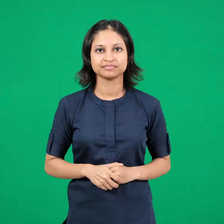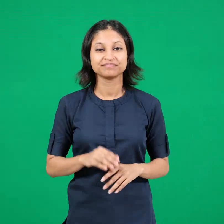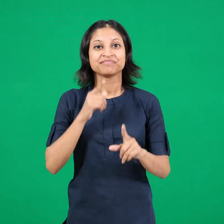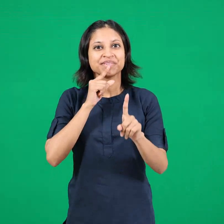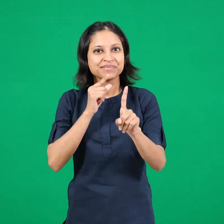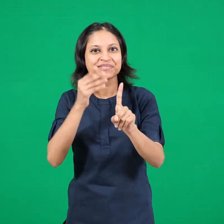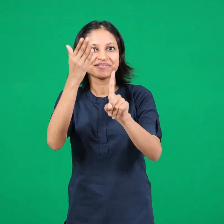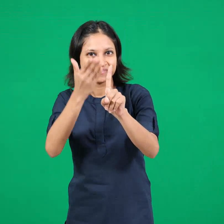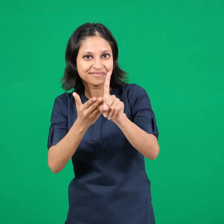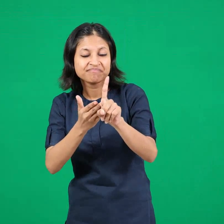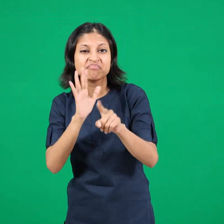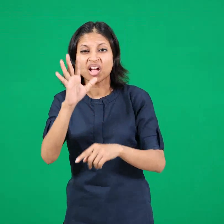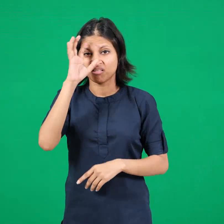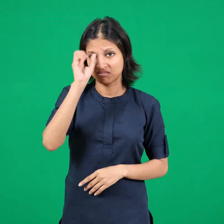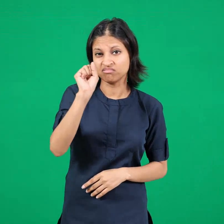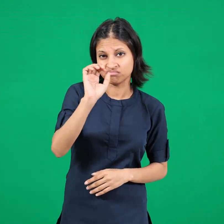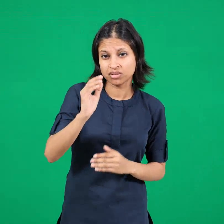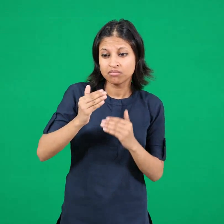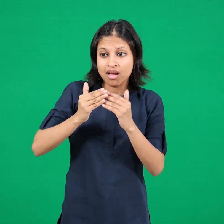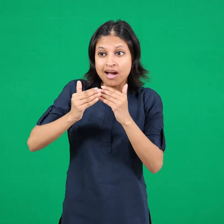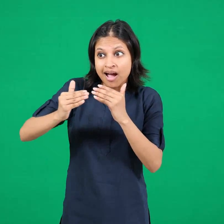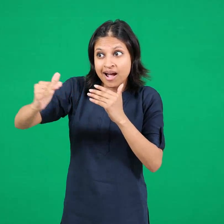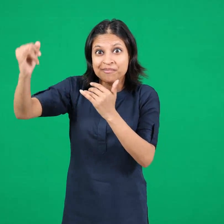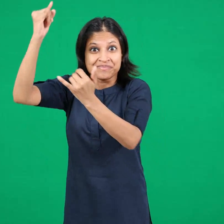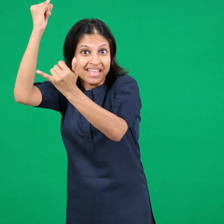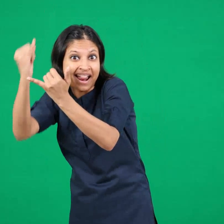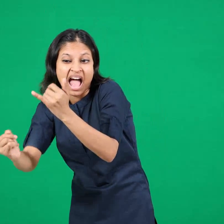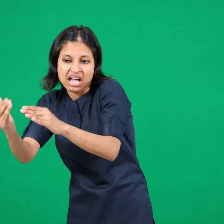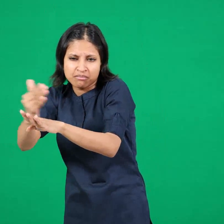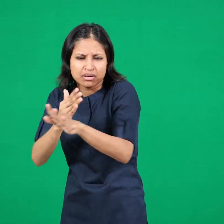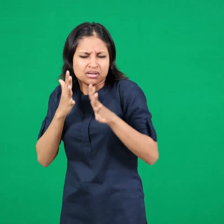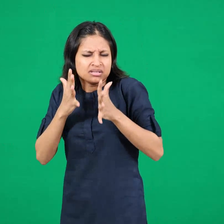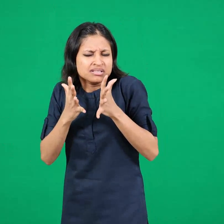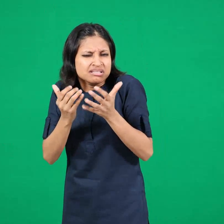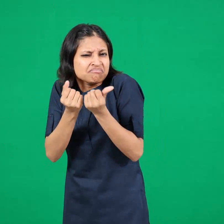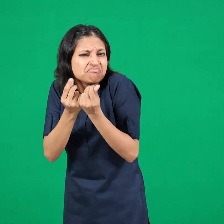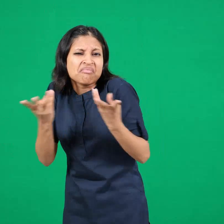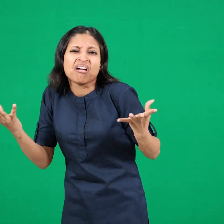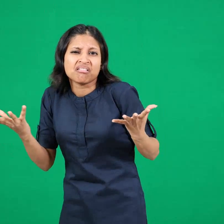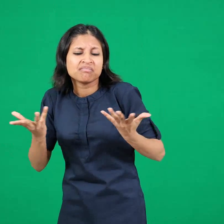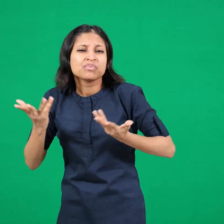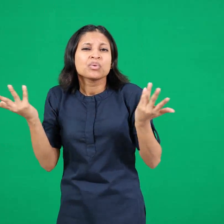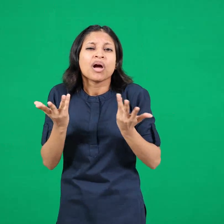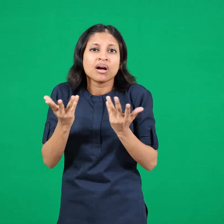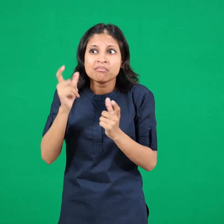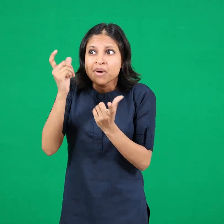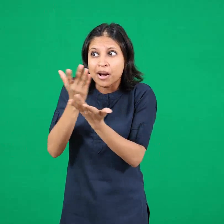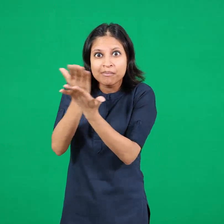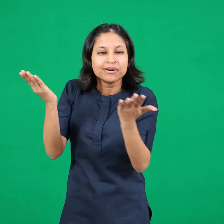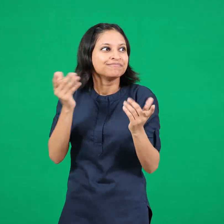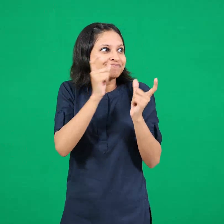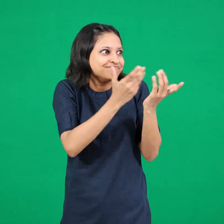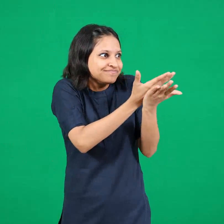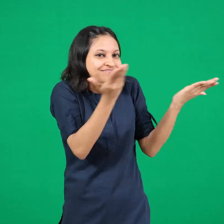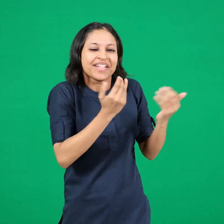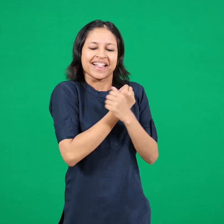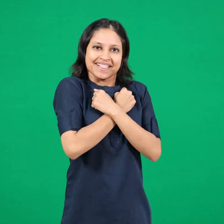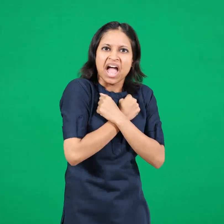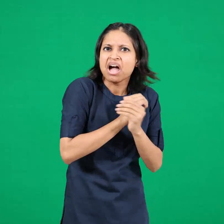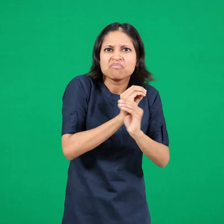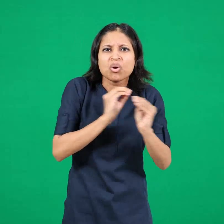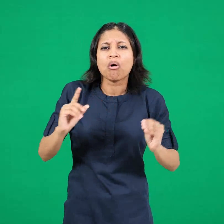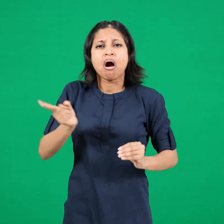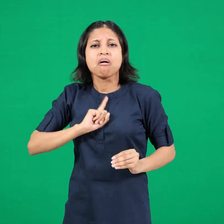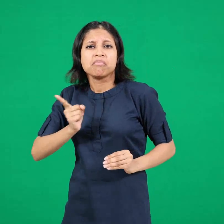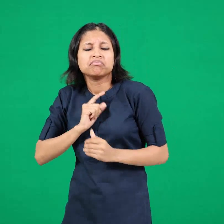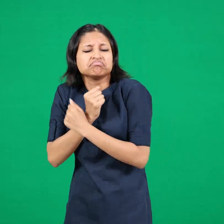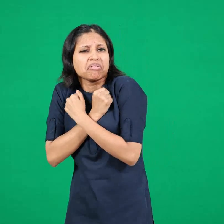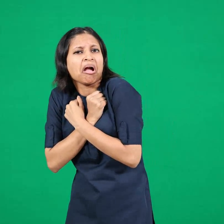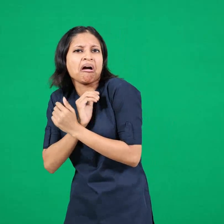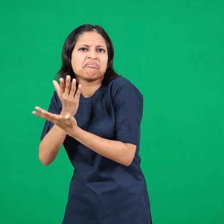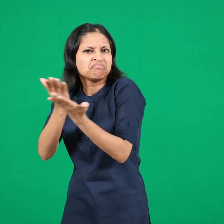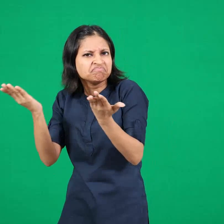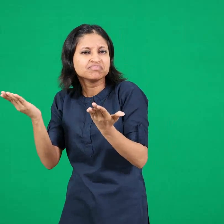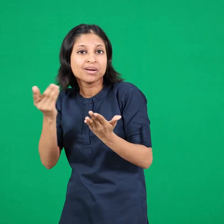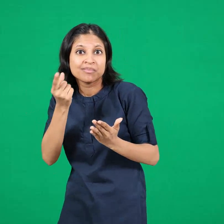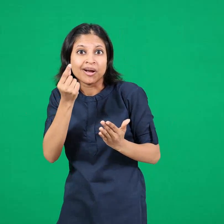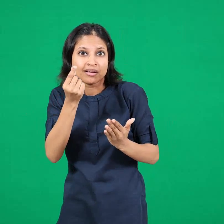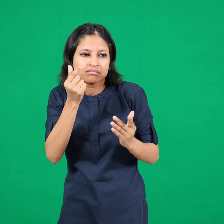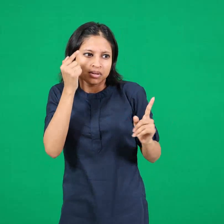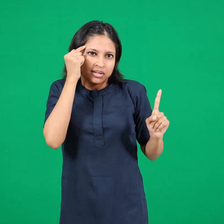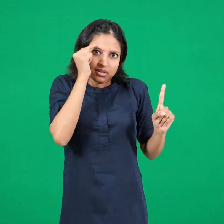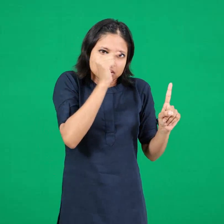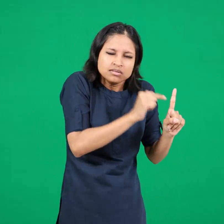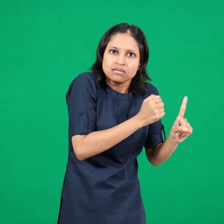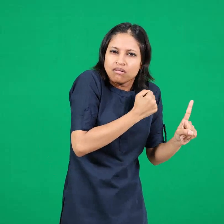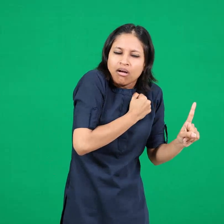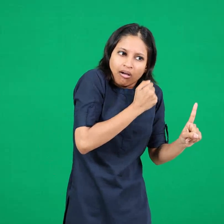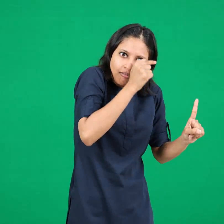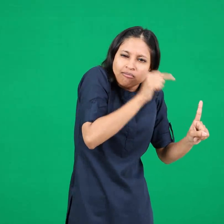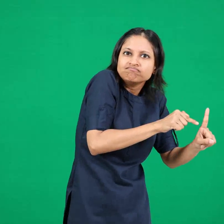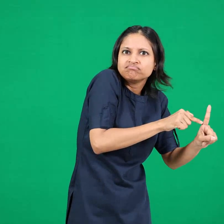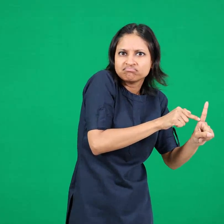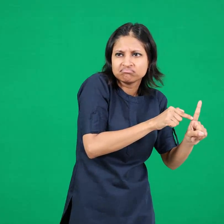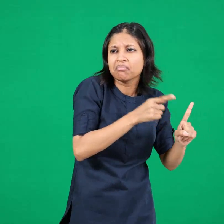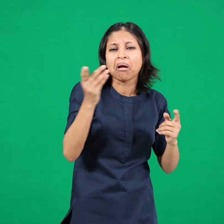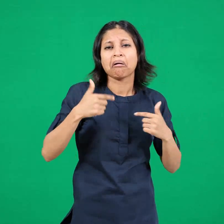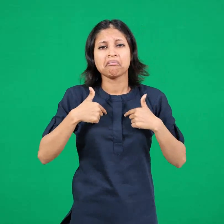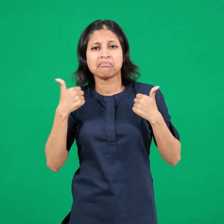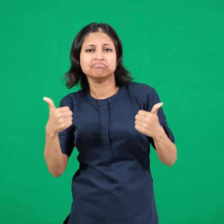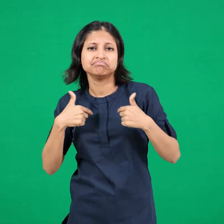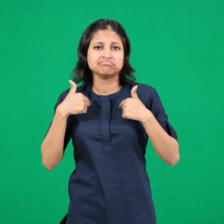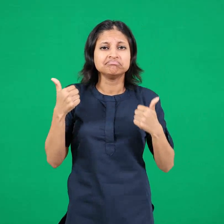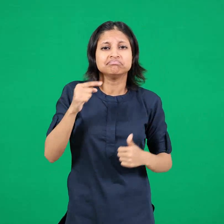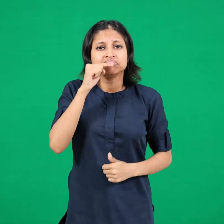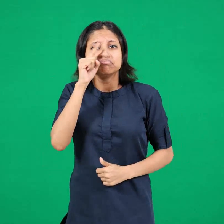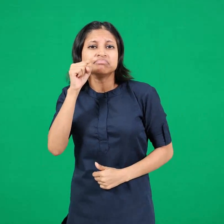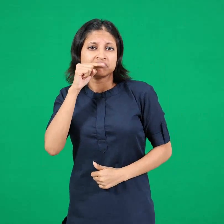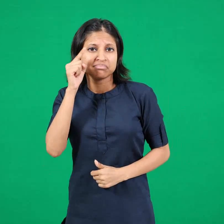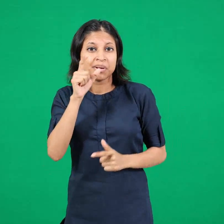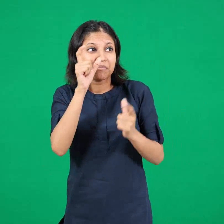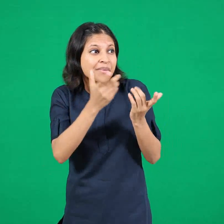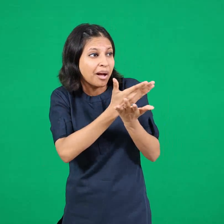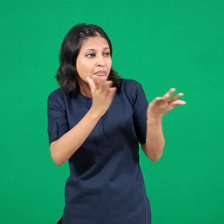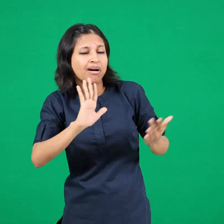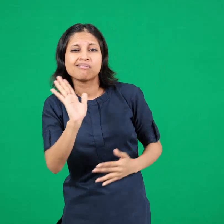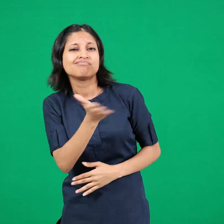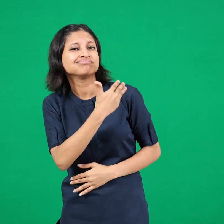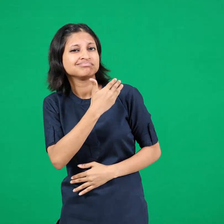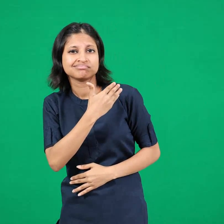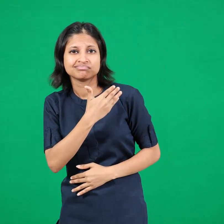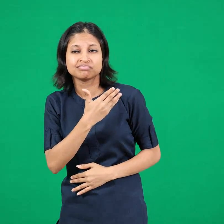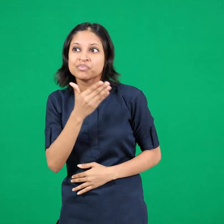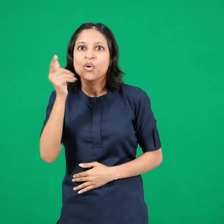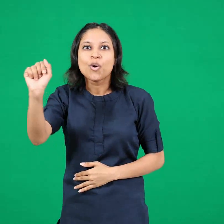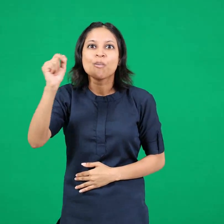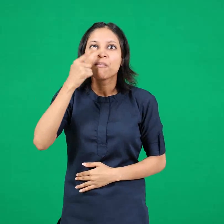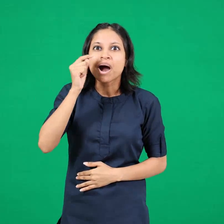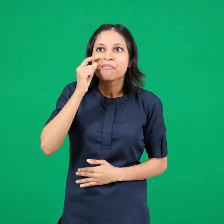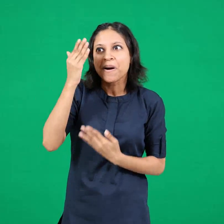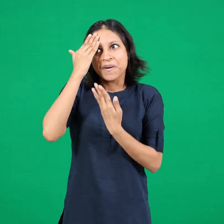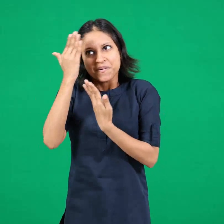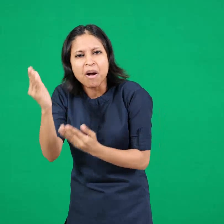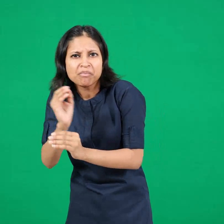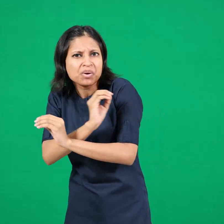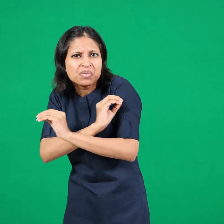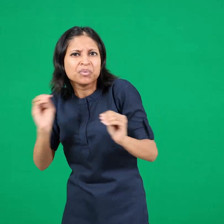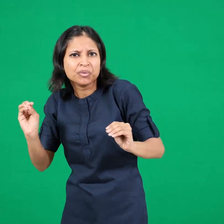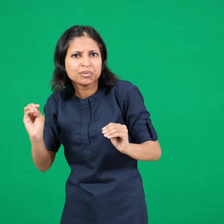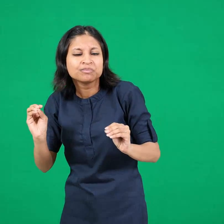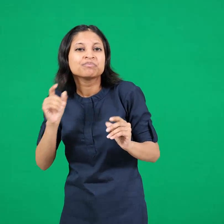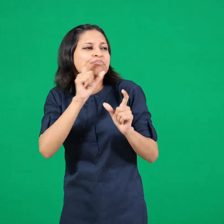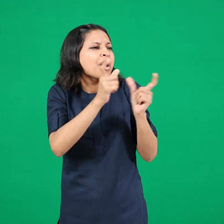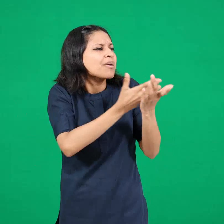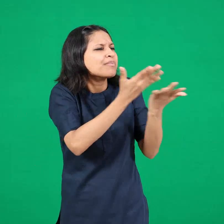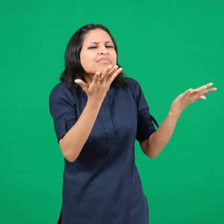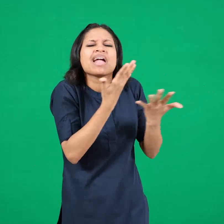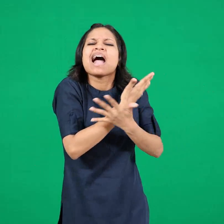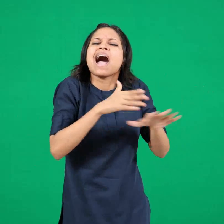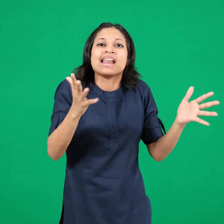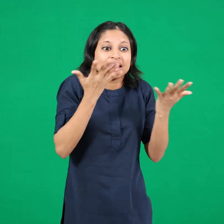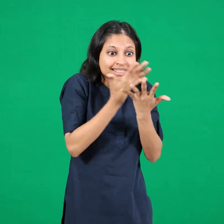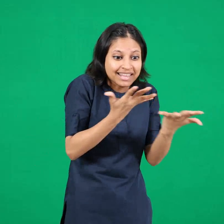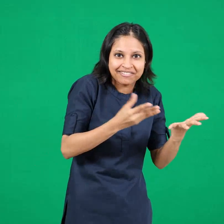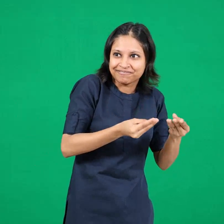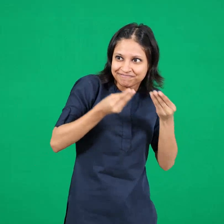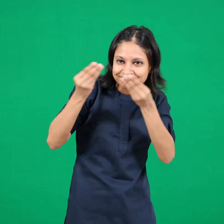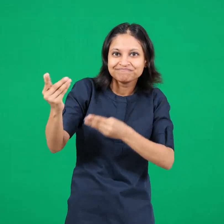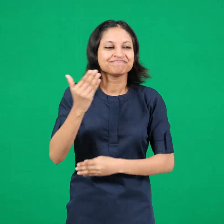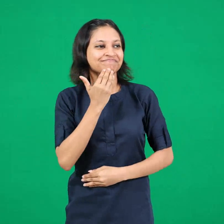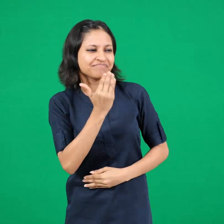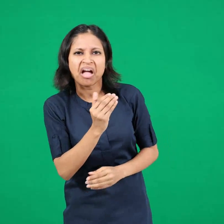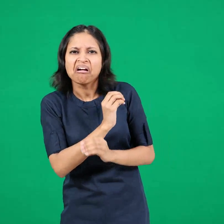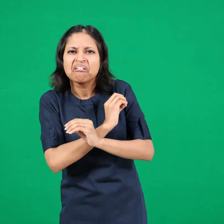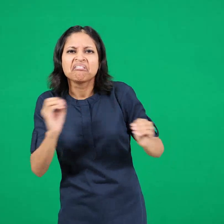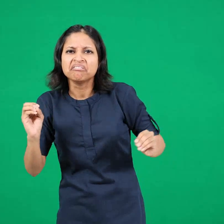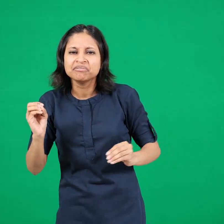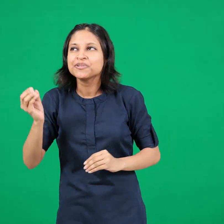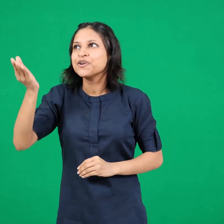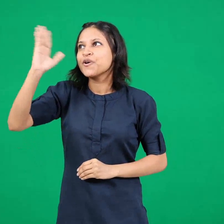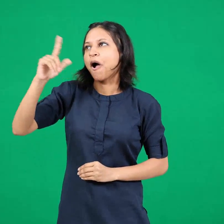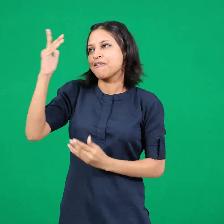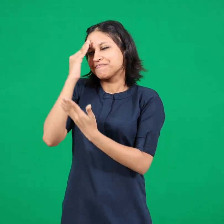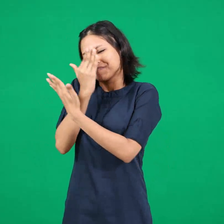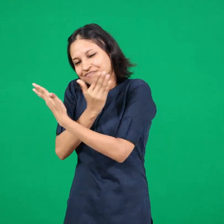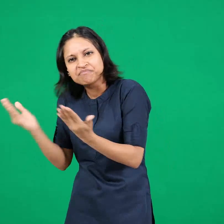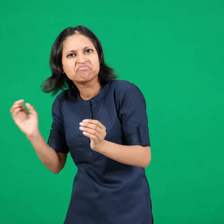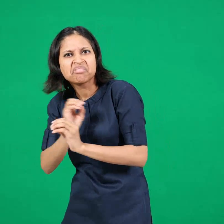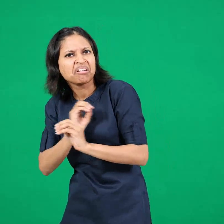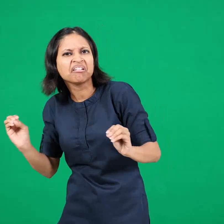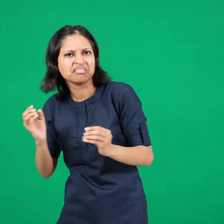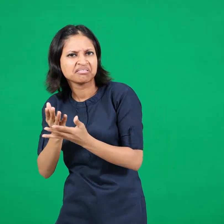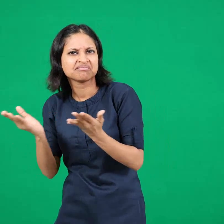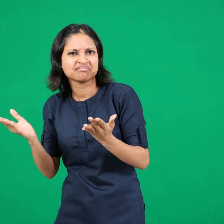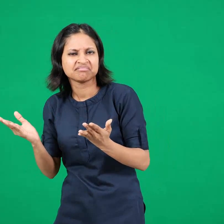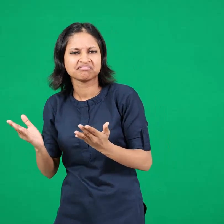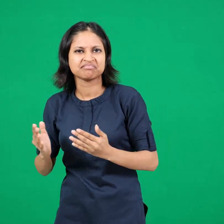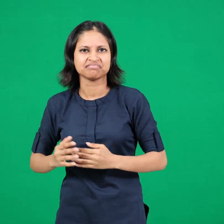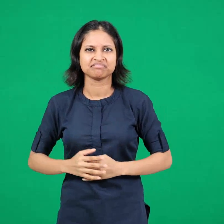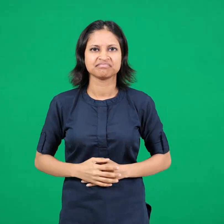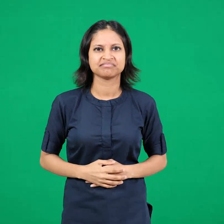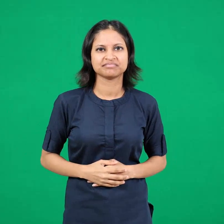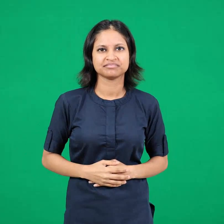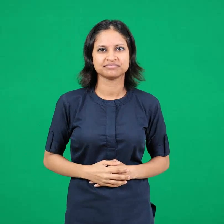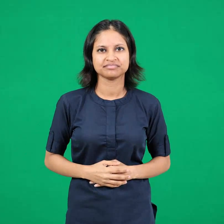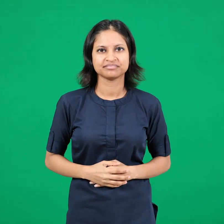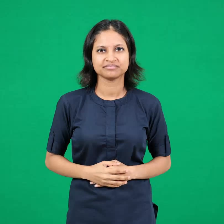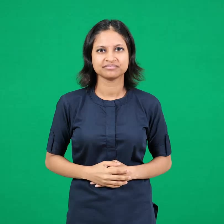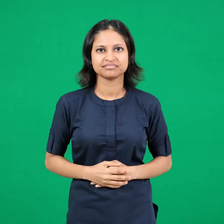But understand this: In the last days terrible times will come. For men will be lovers of themselves, lovers of money, boastful, arrogant, abusive, disobedient to their parents, ungrateful, unholy,